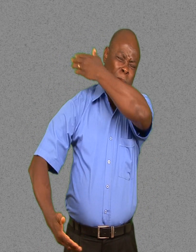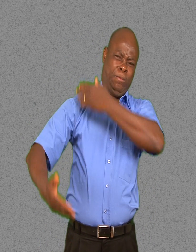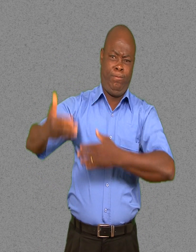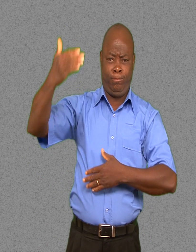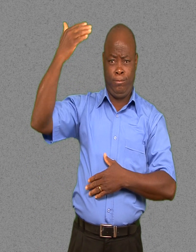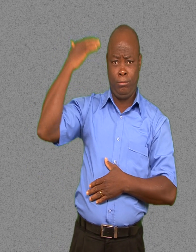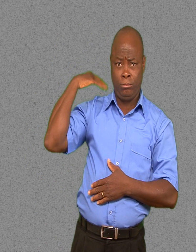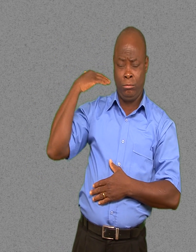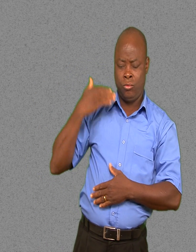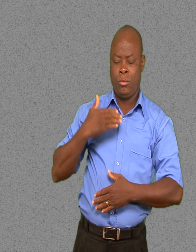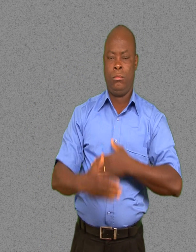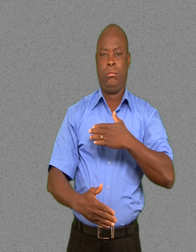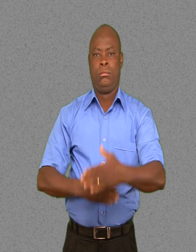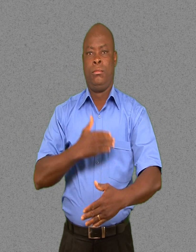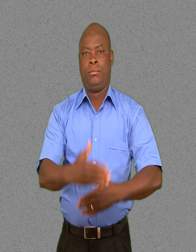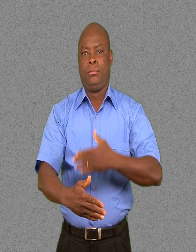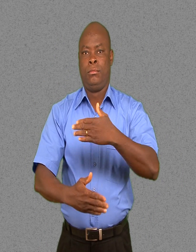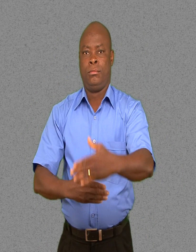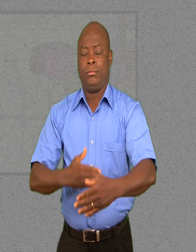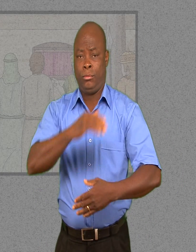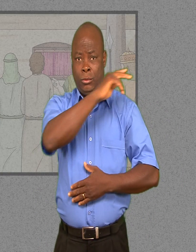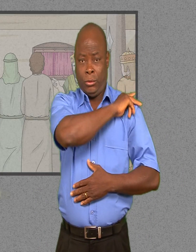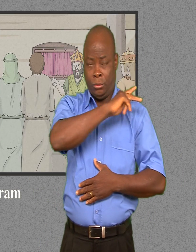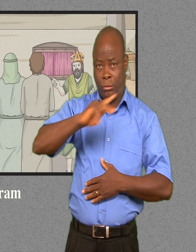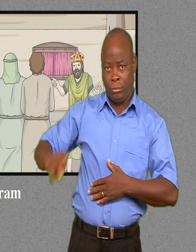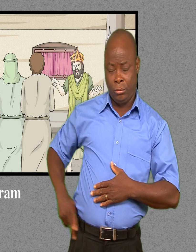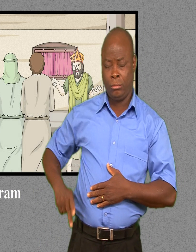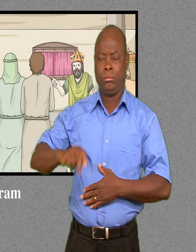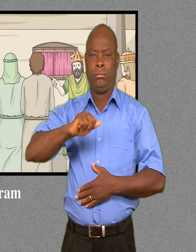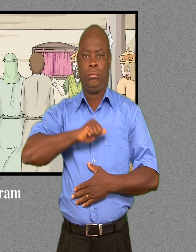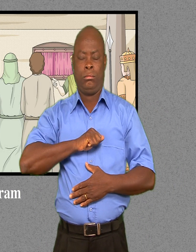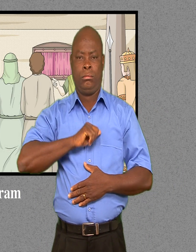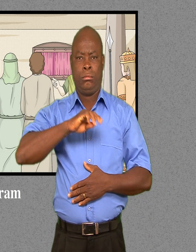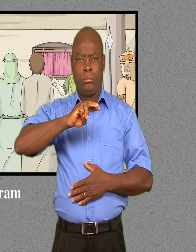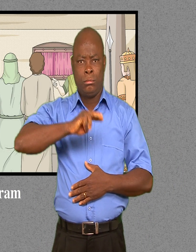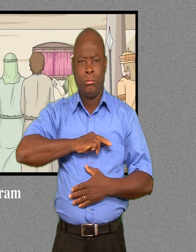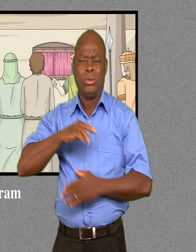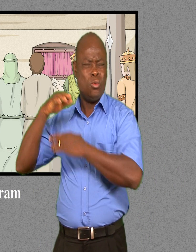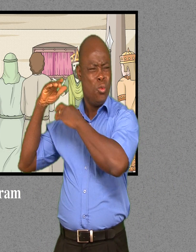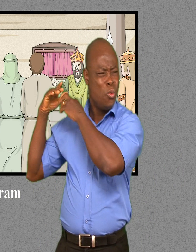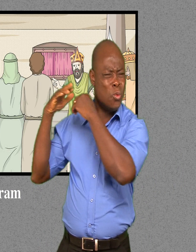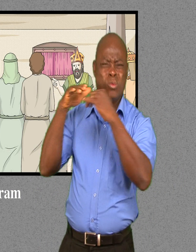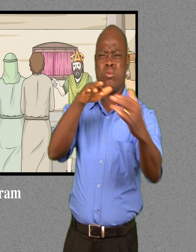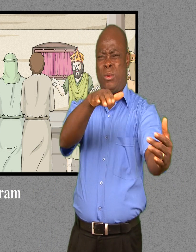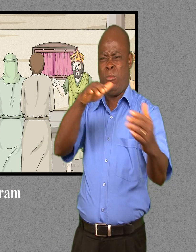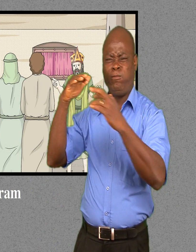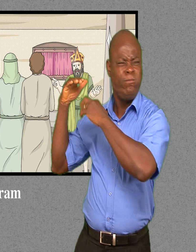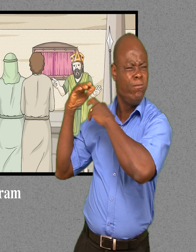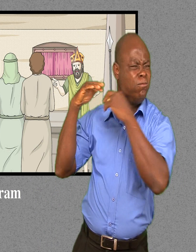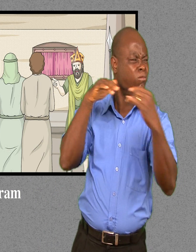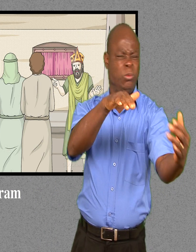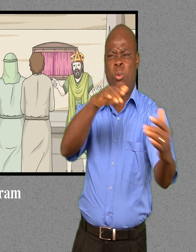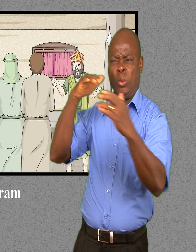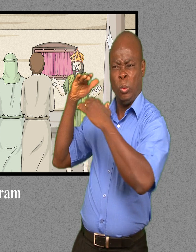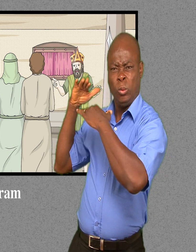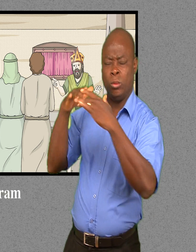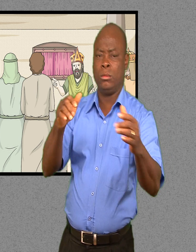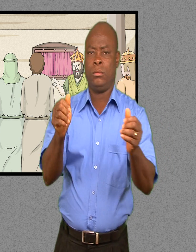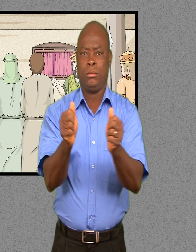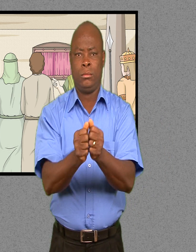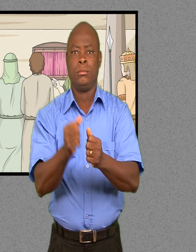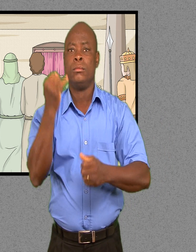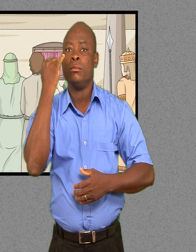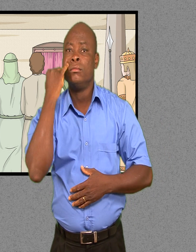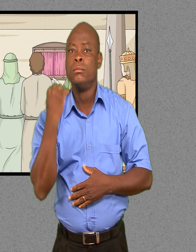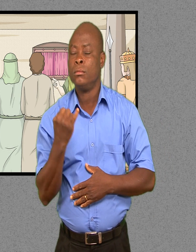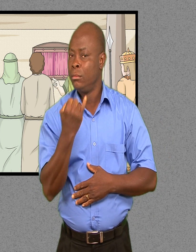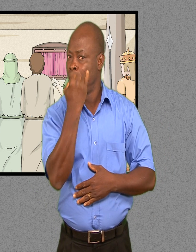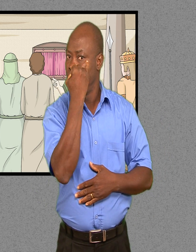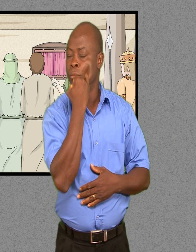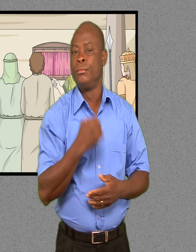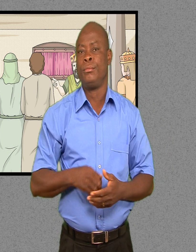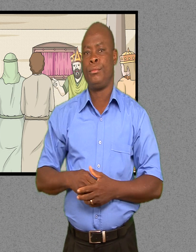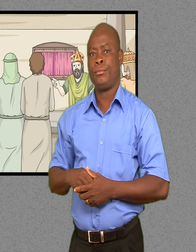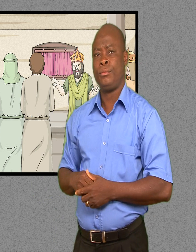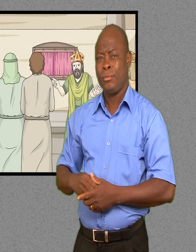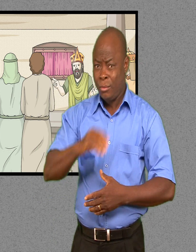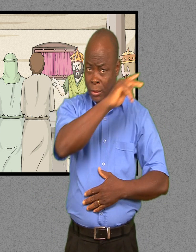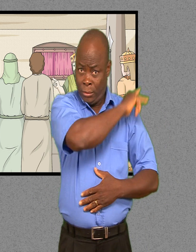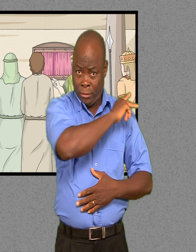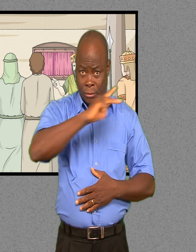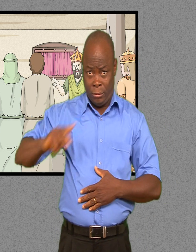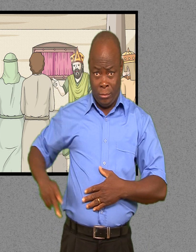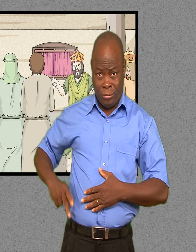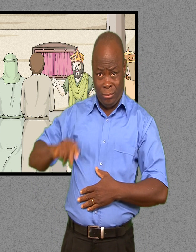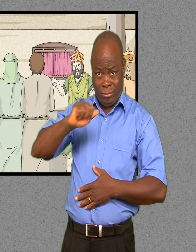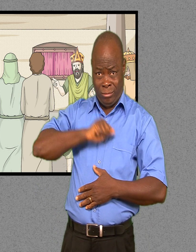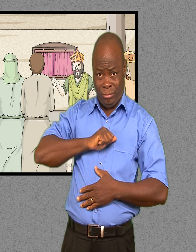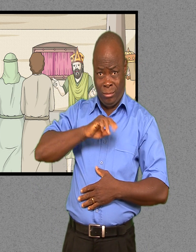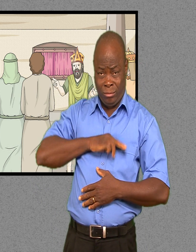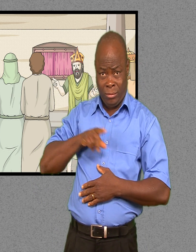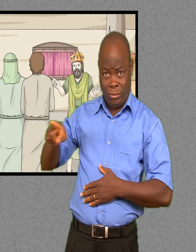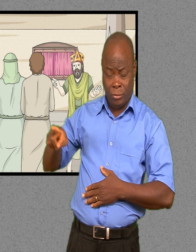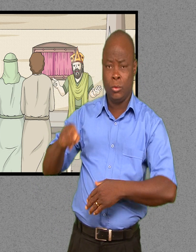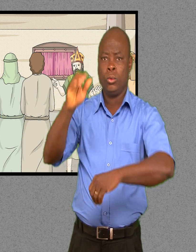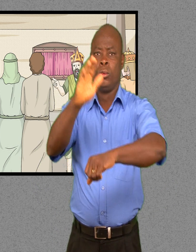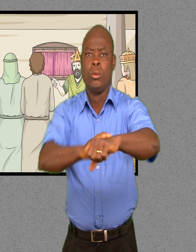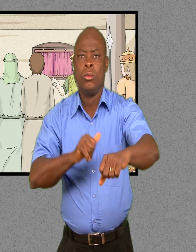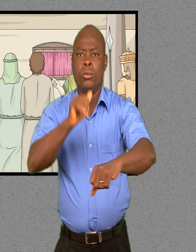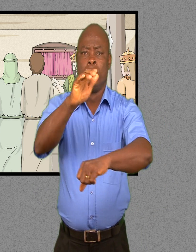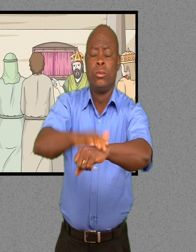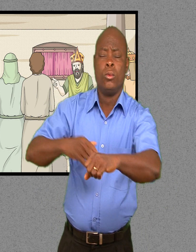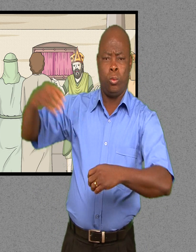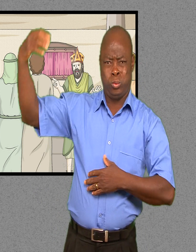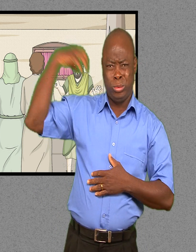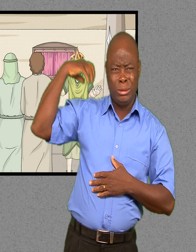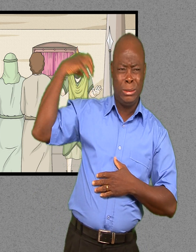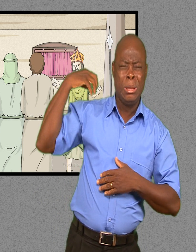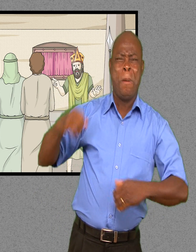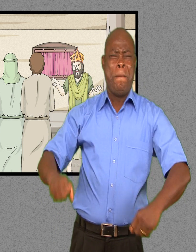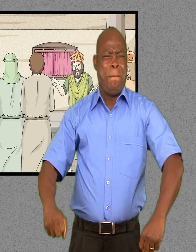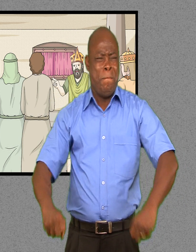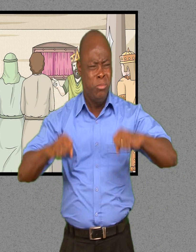Now the king of Aram was at war against Israel.